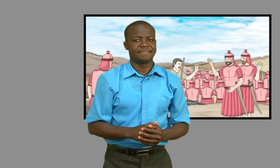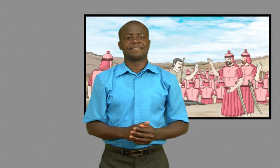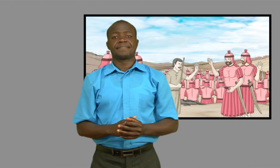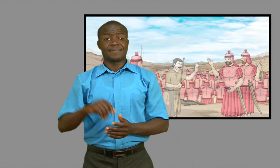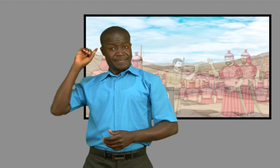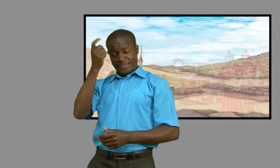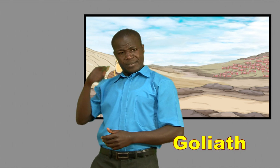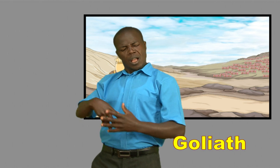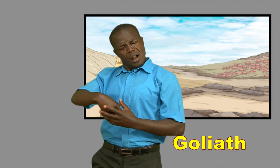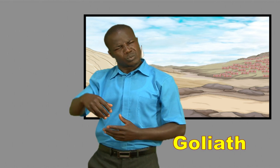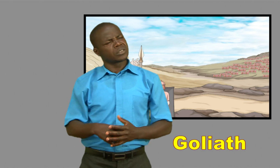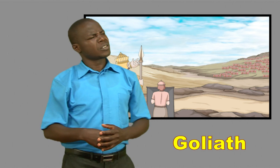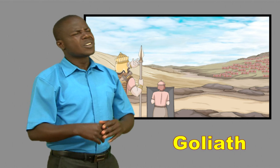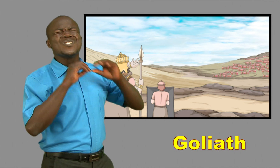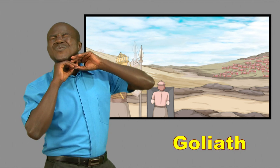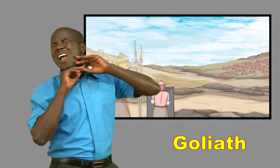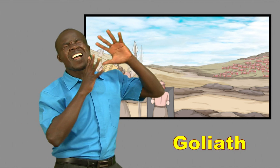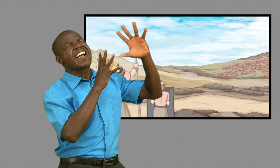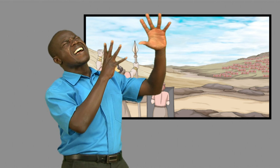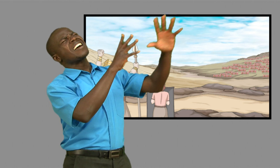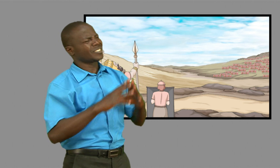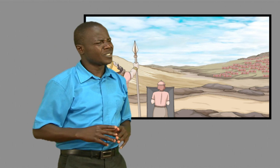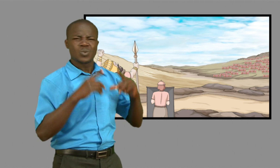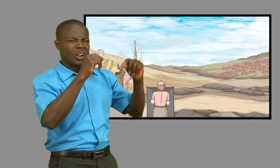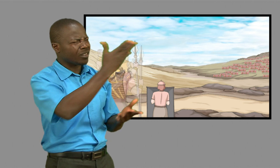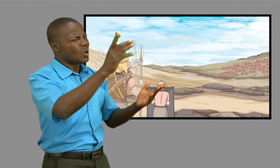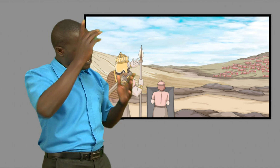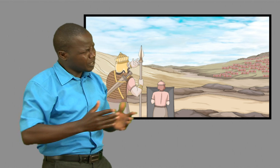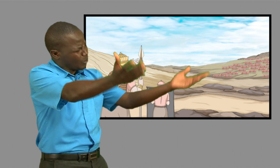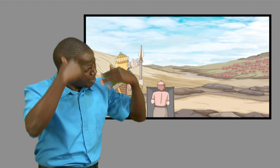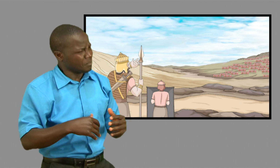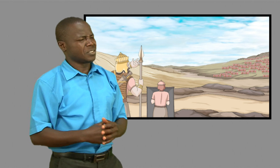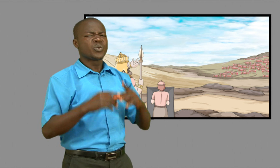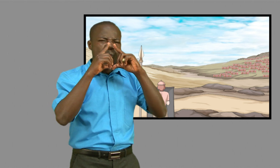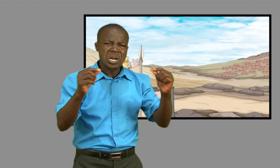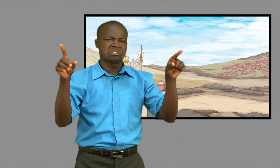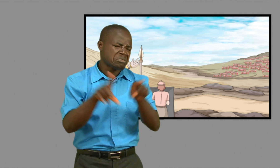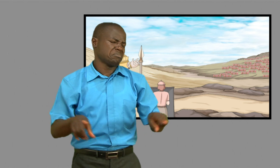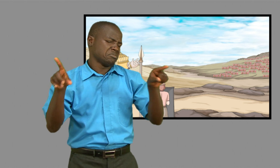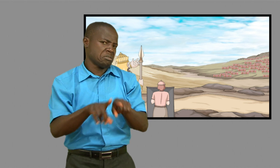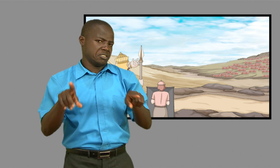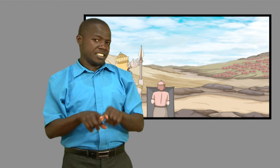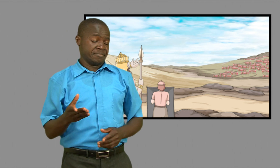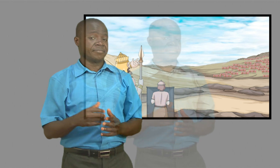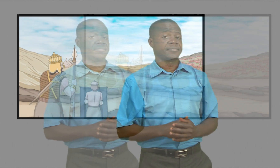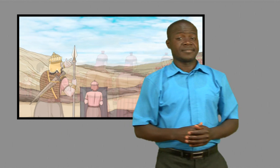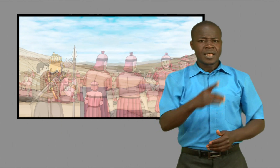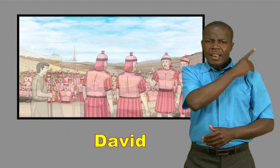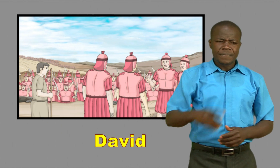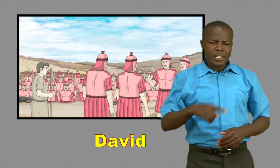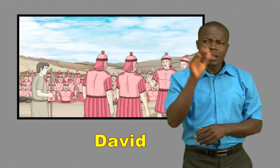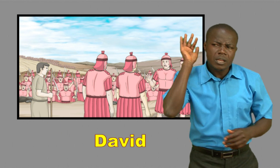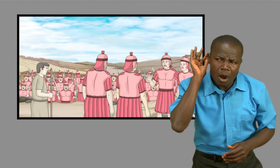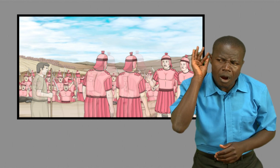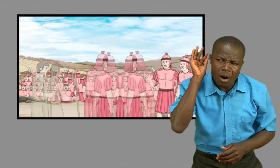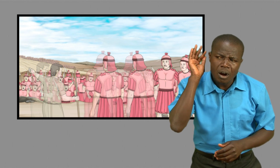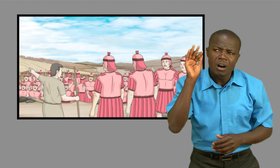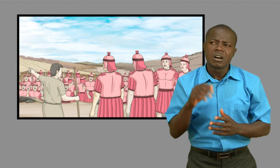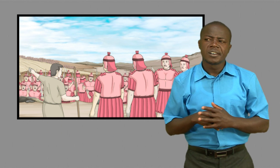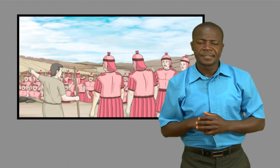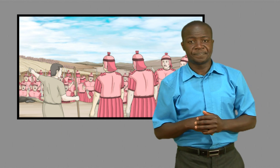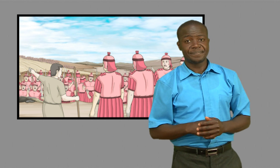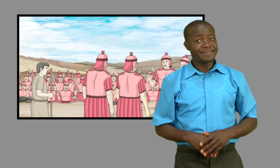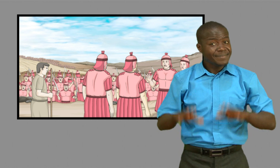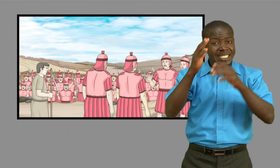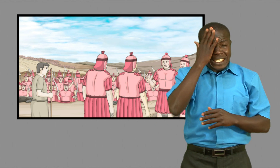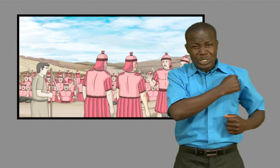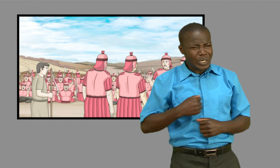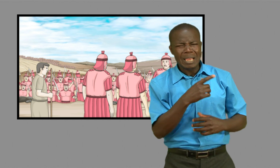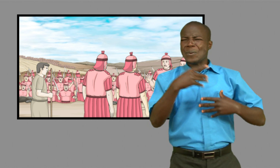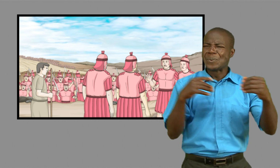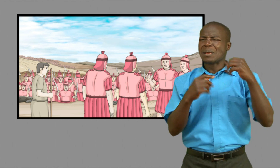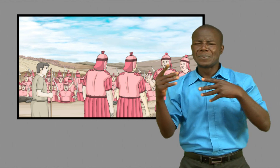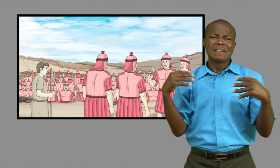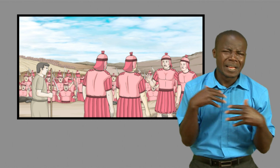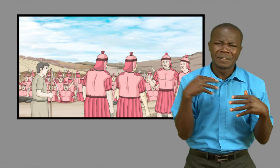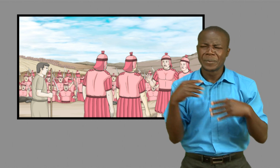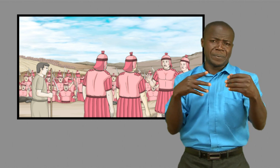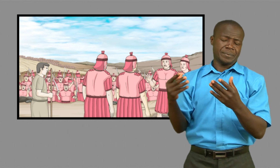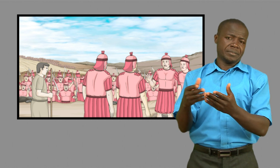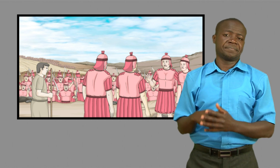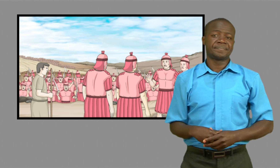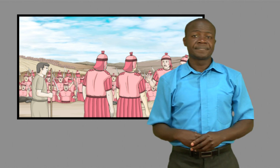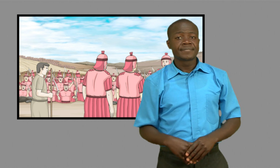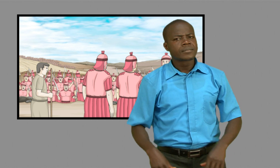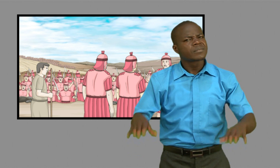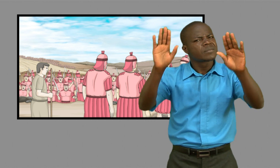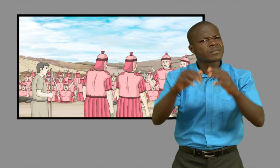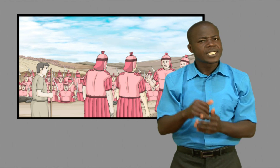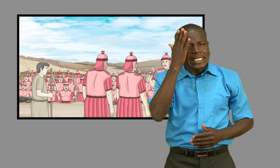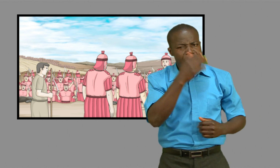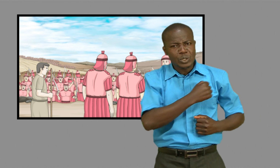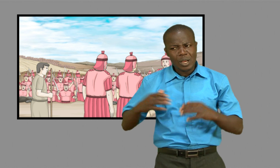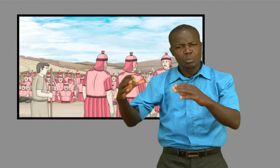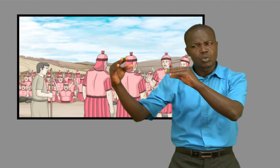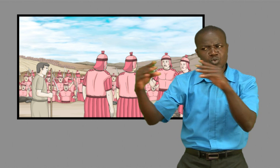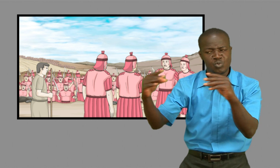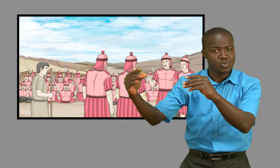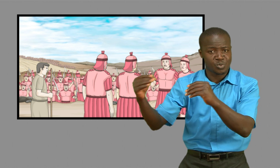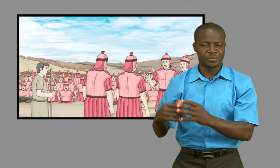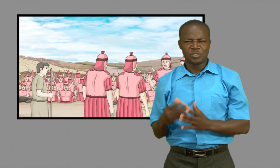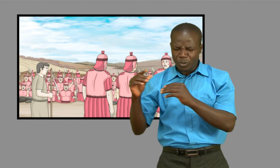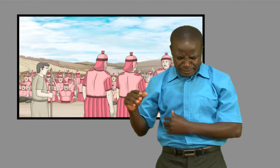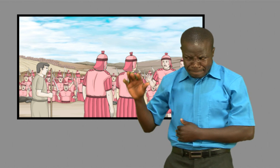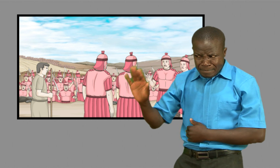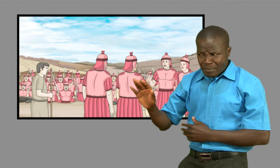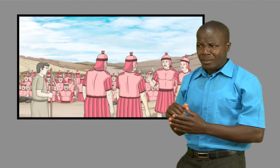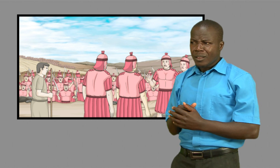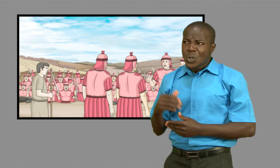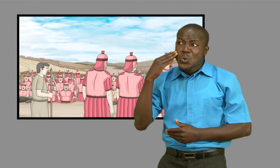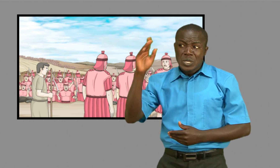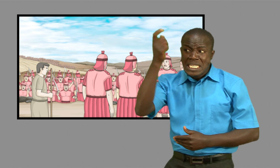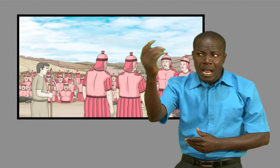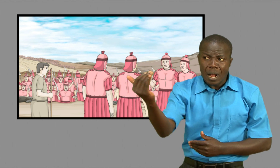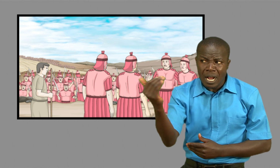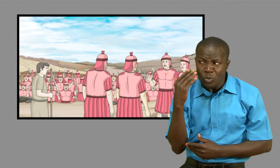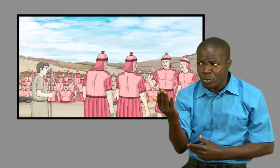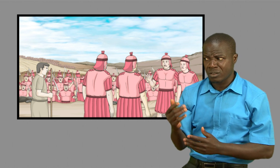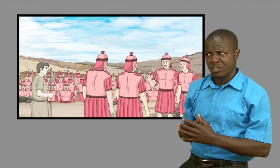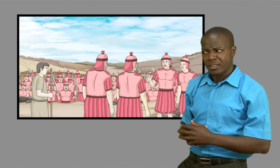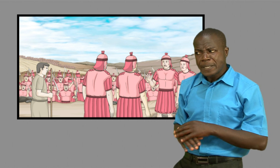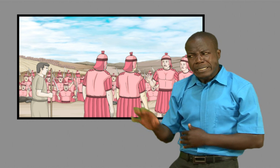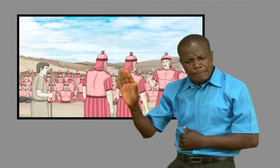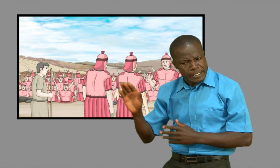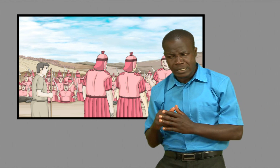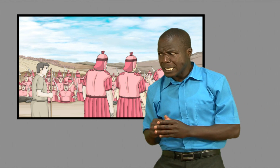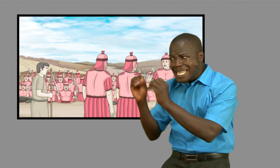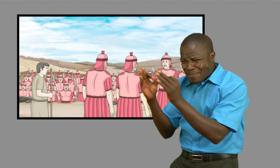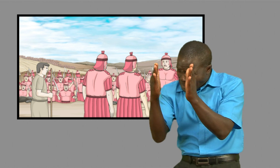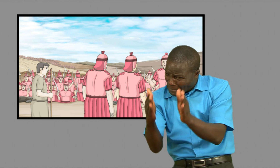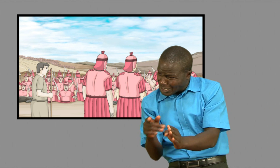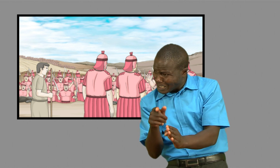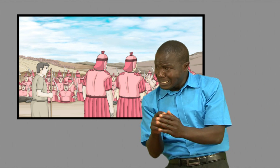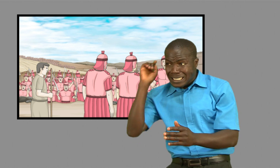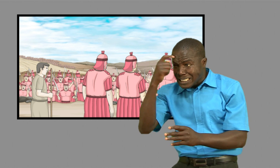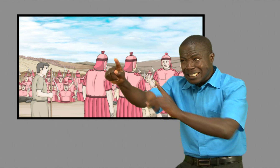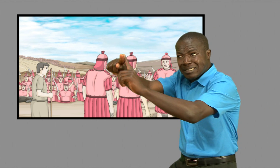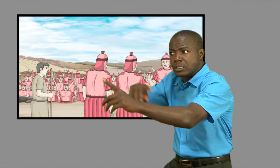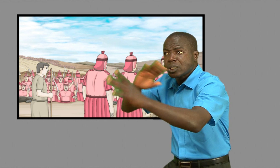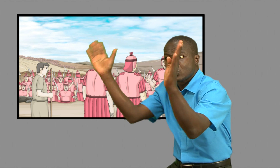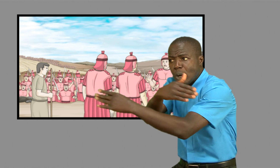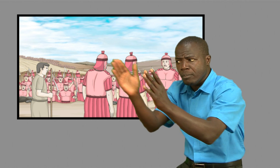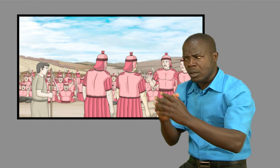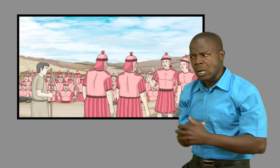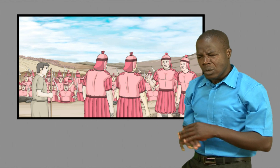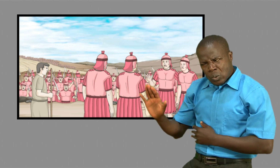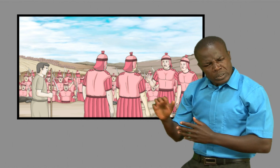And as he was speaking with them, suddenly the champion named Goliath, the Philistine from Gath, came forward from the Philistines and shouted his usual words, which David also heard.